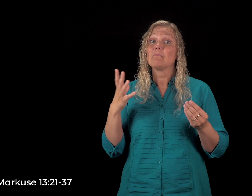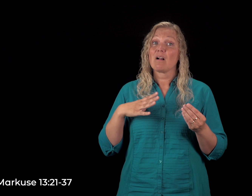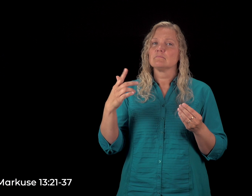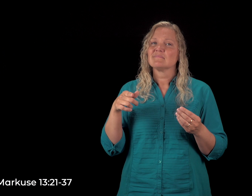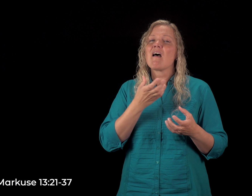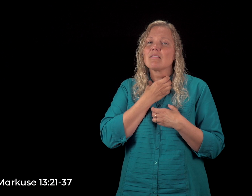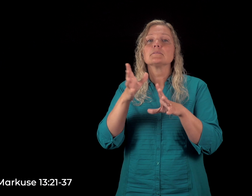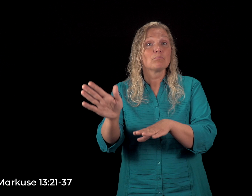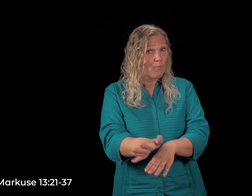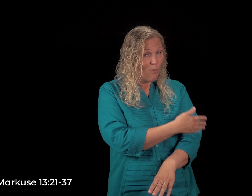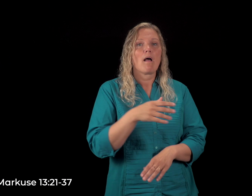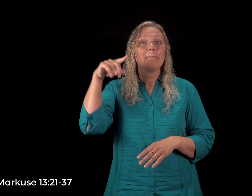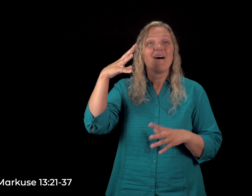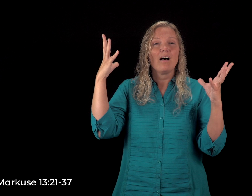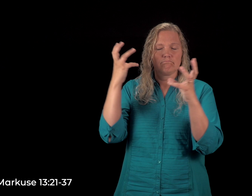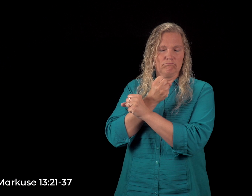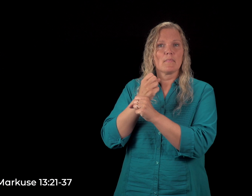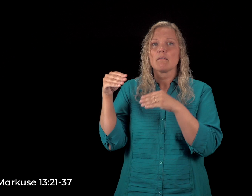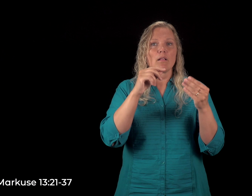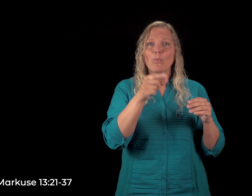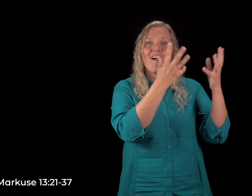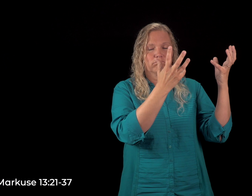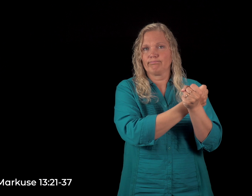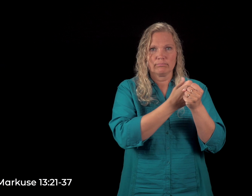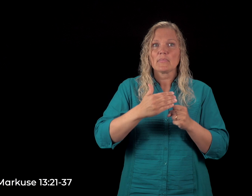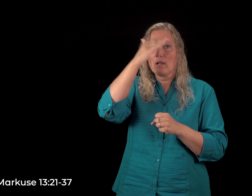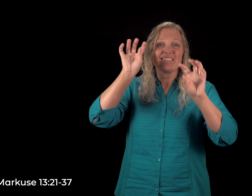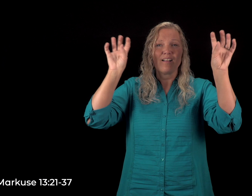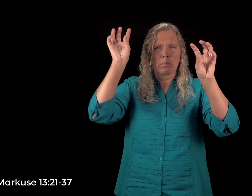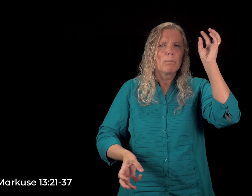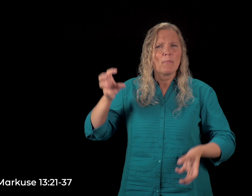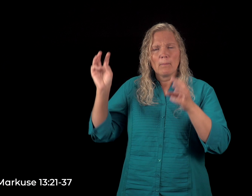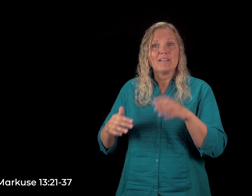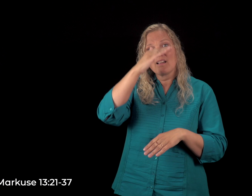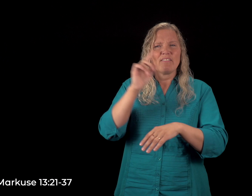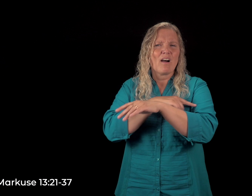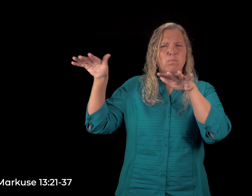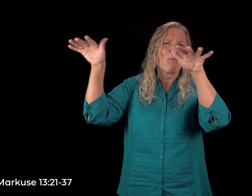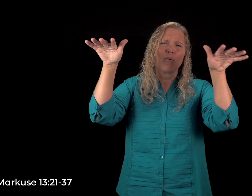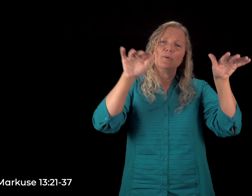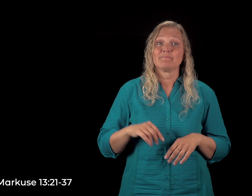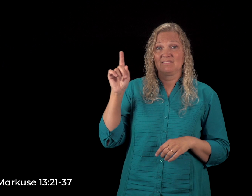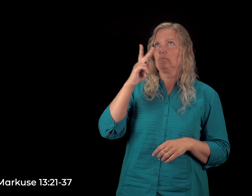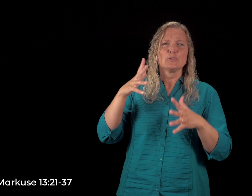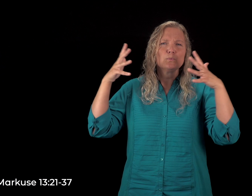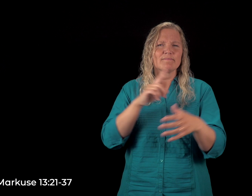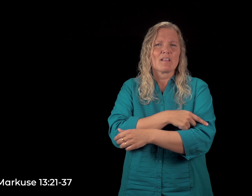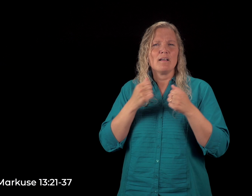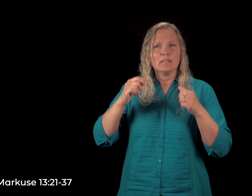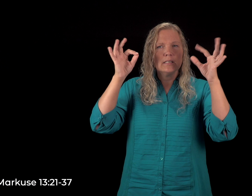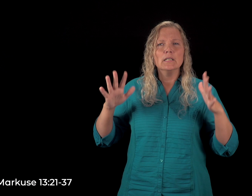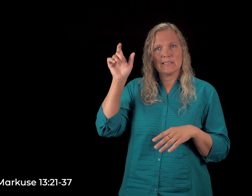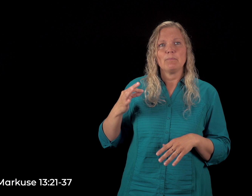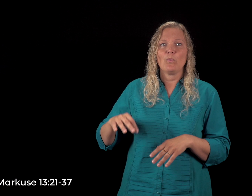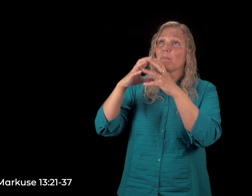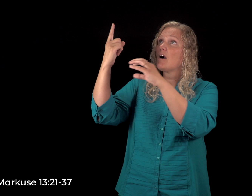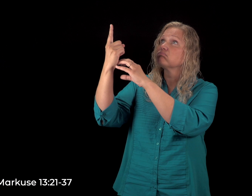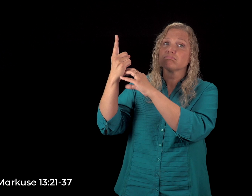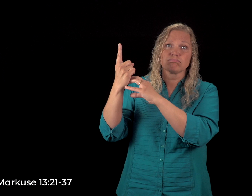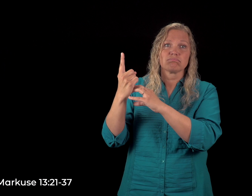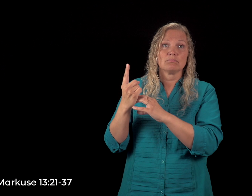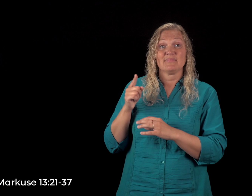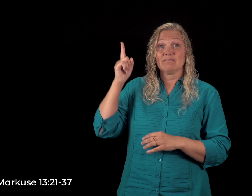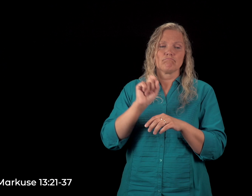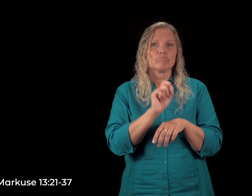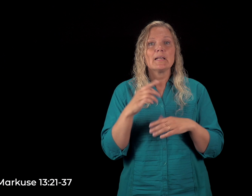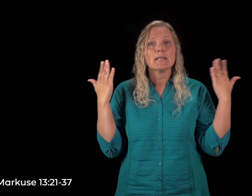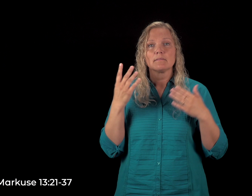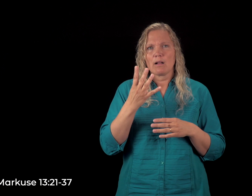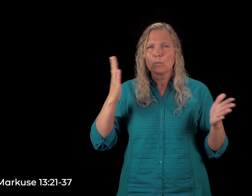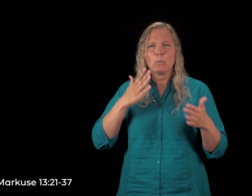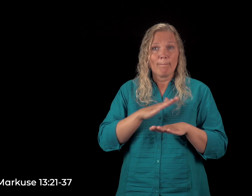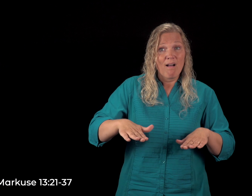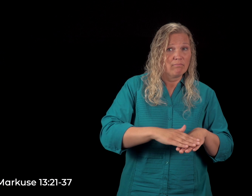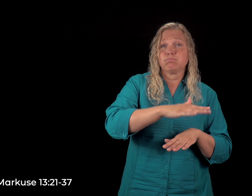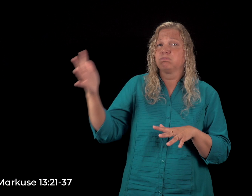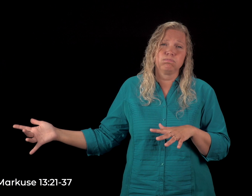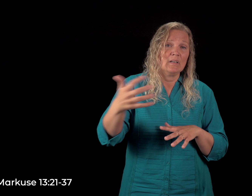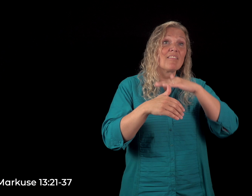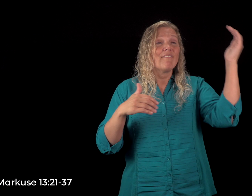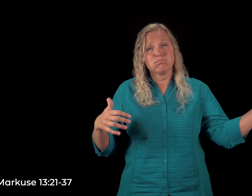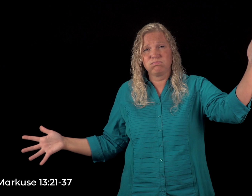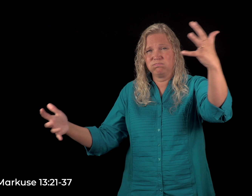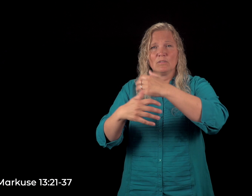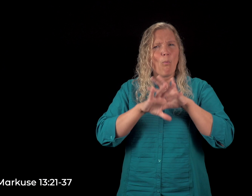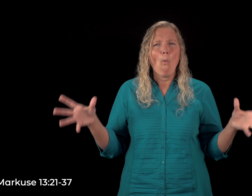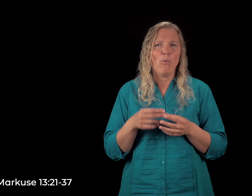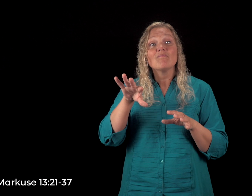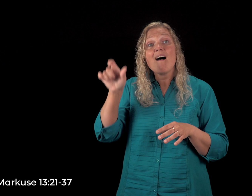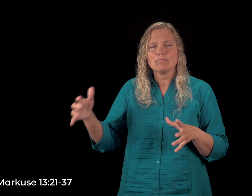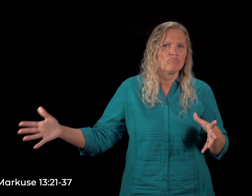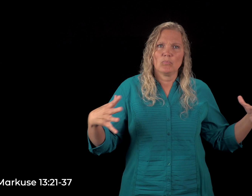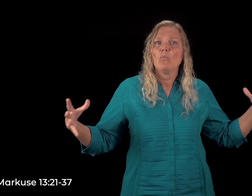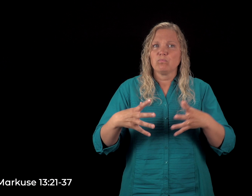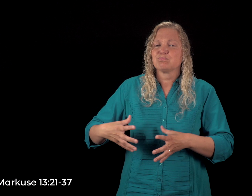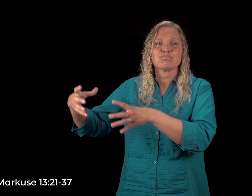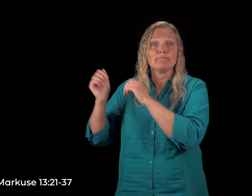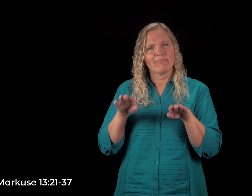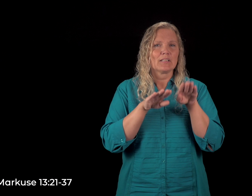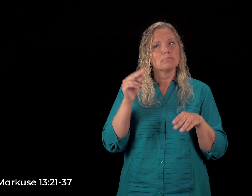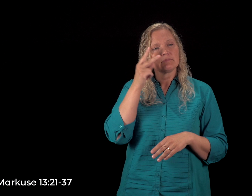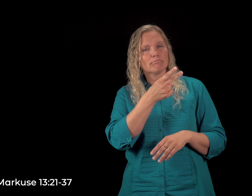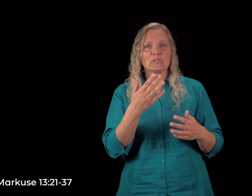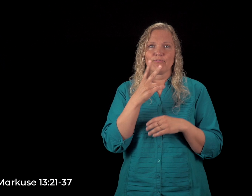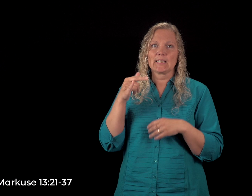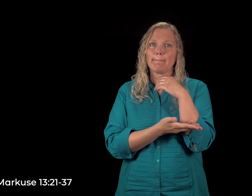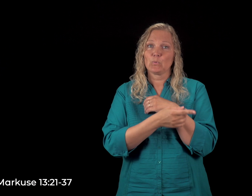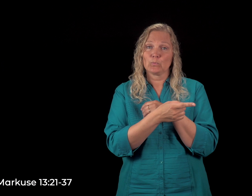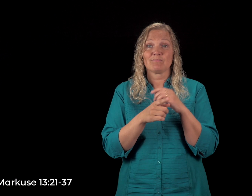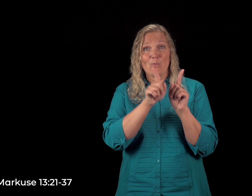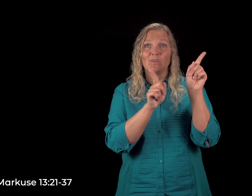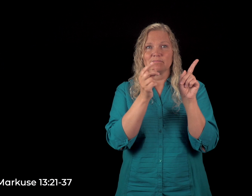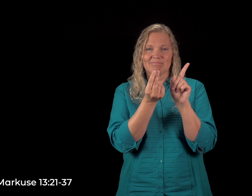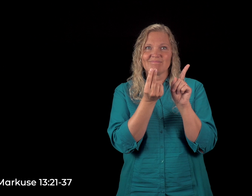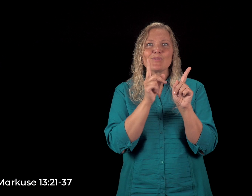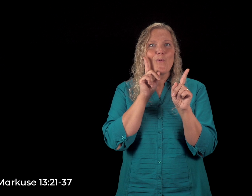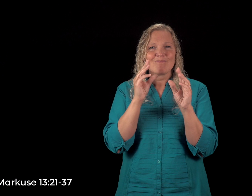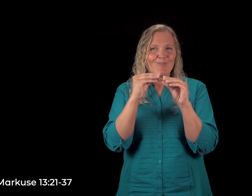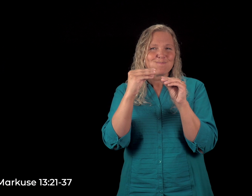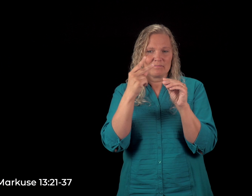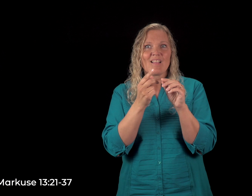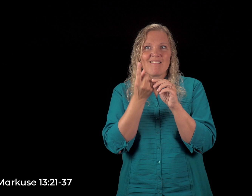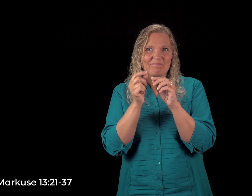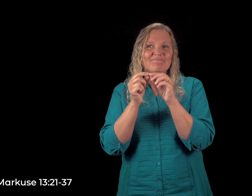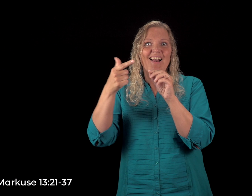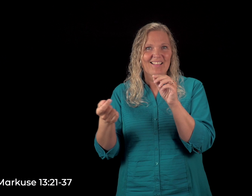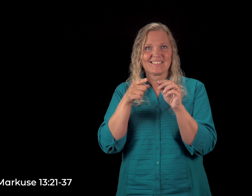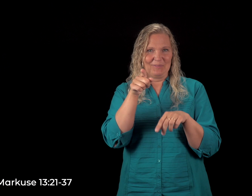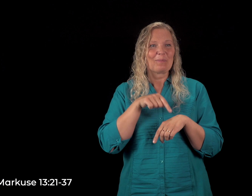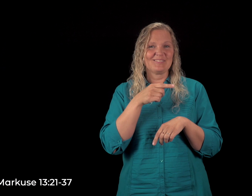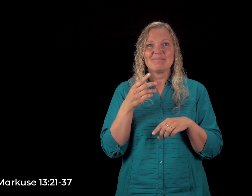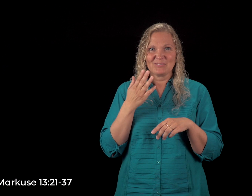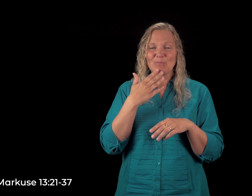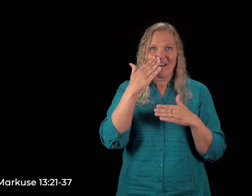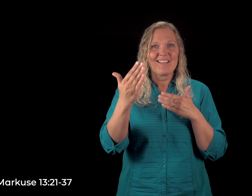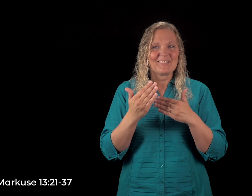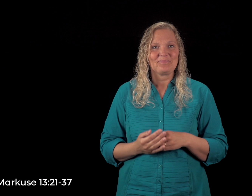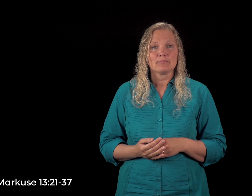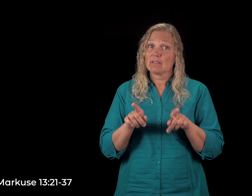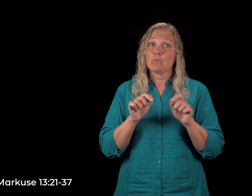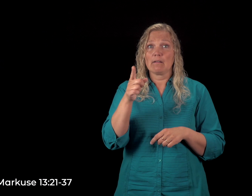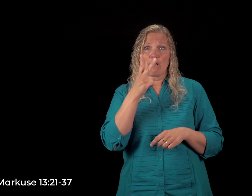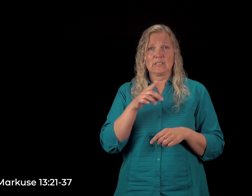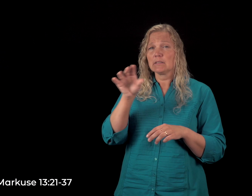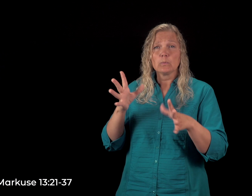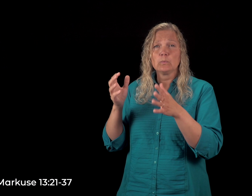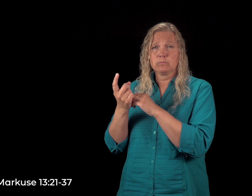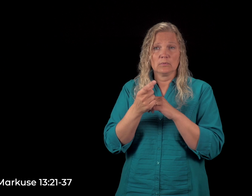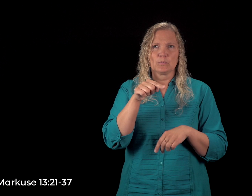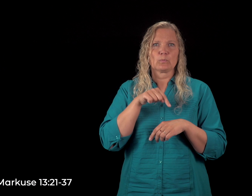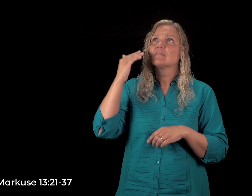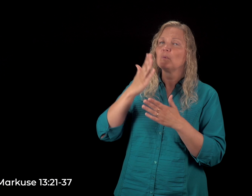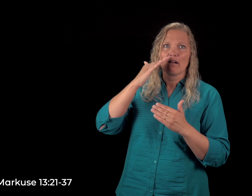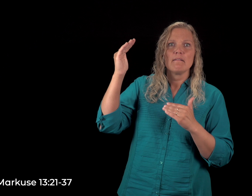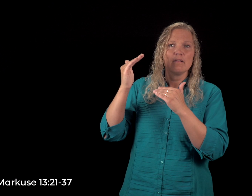the stars will fall from the sky, and the powers of the heavens will be shaken.’ At that time they will see the Son of Man coming in the clouds with great power and glory. And He will send out the angels to gather His elect from the four winds, from the ends of the earth to the ends of heaven. Now learn this lesson from the fig tree: As soon as its branches become tender and sprout leaves, you know that summer is near.